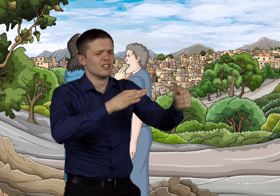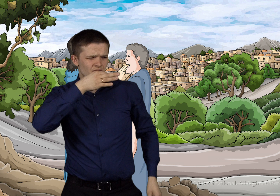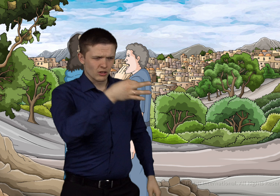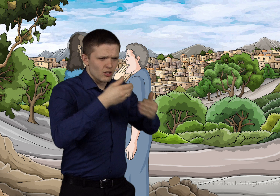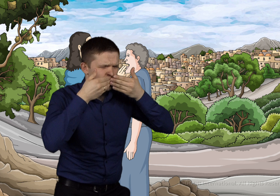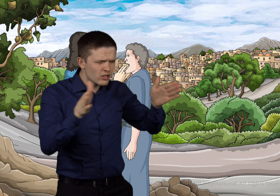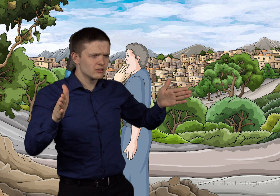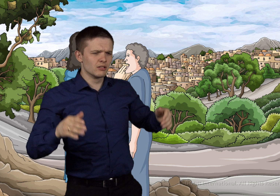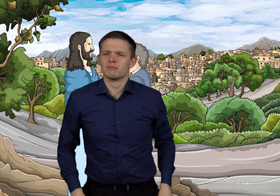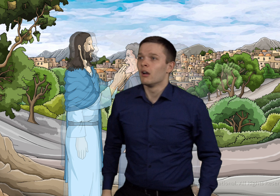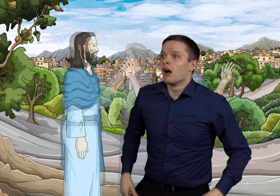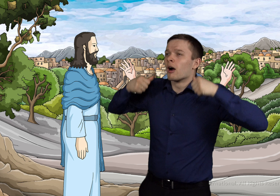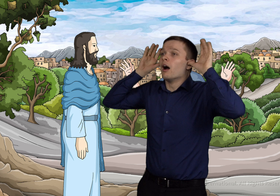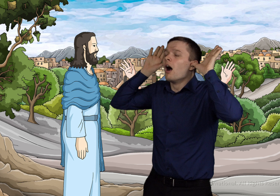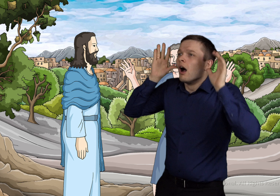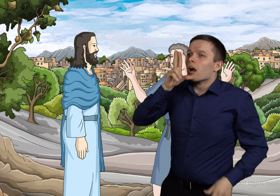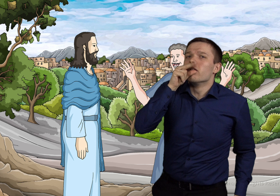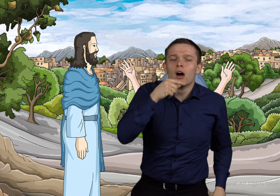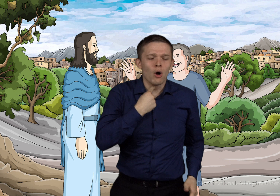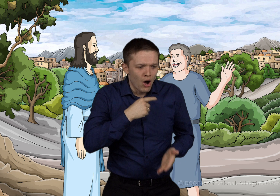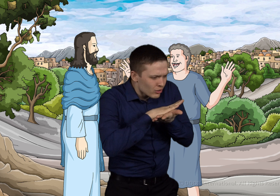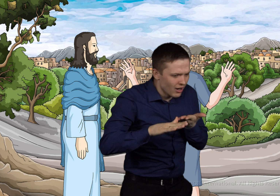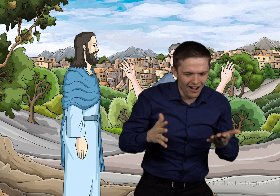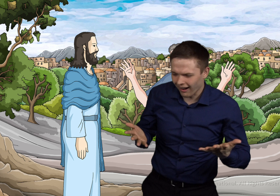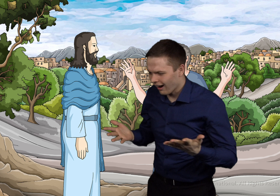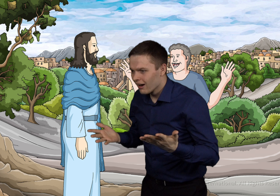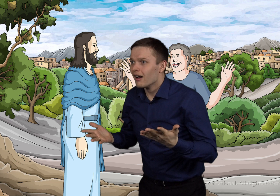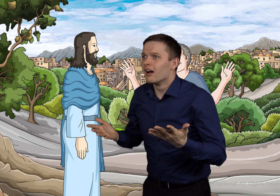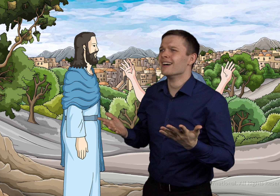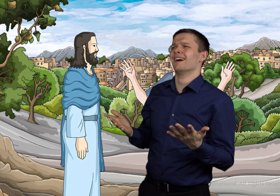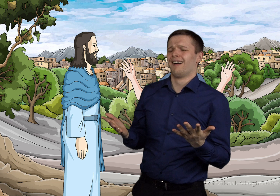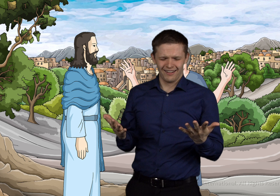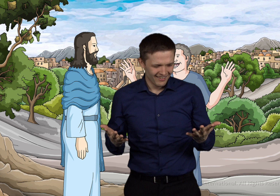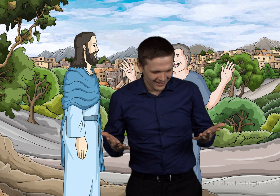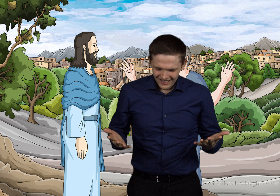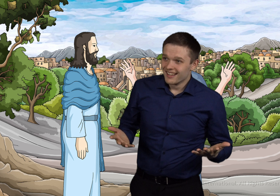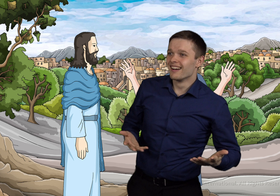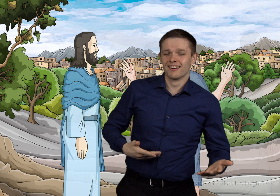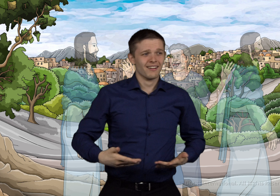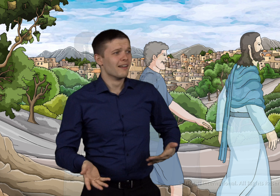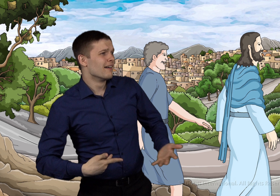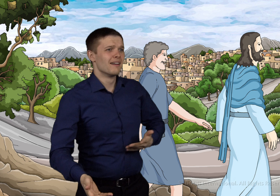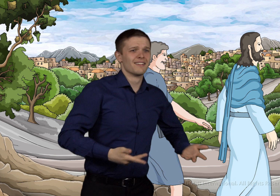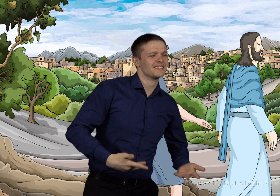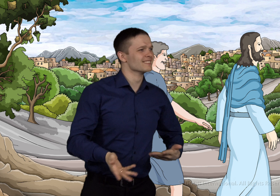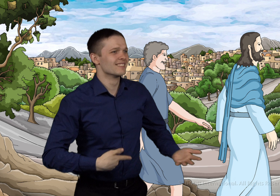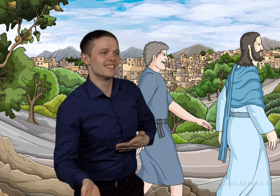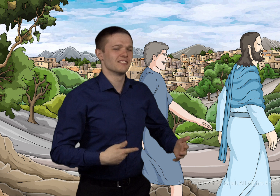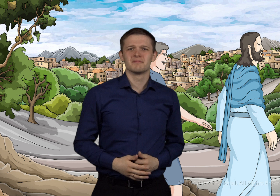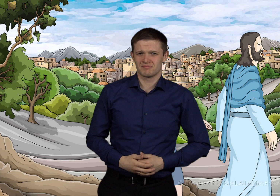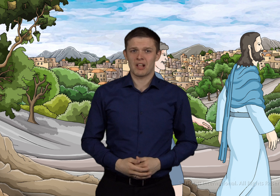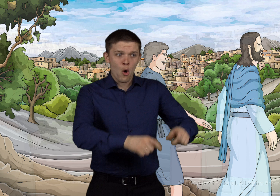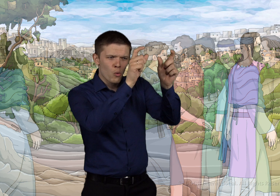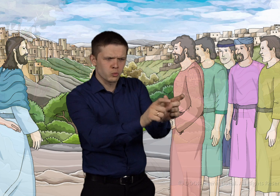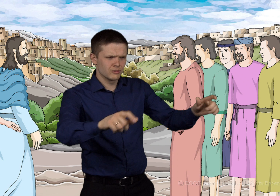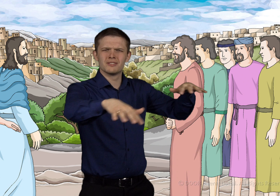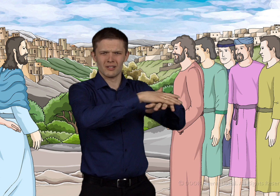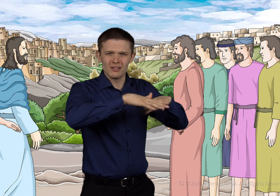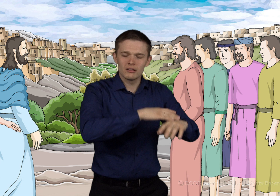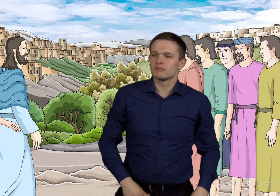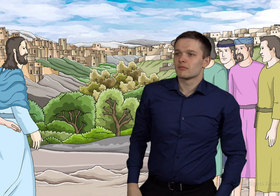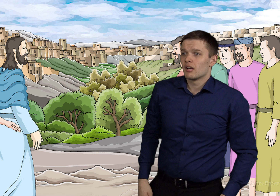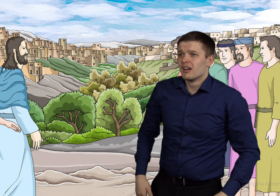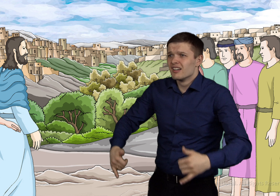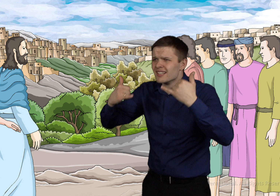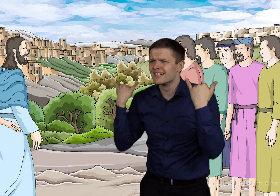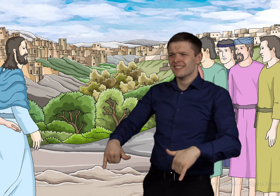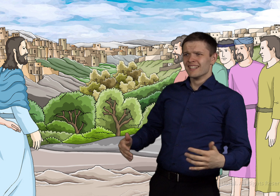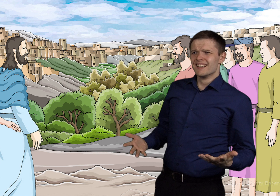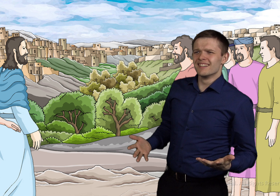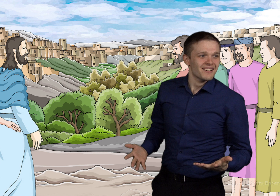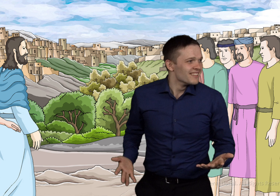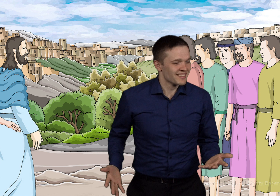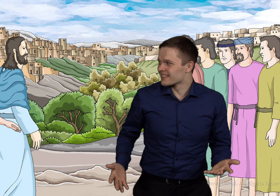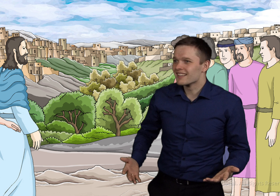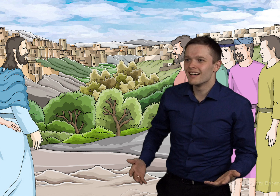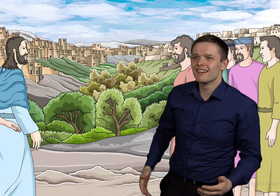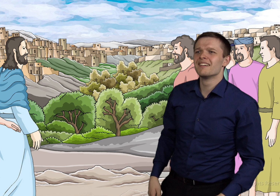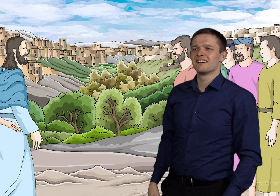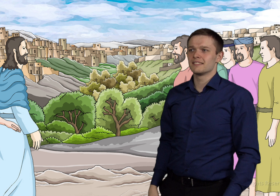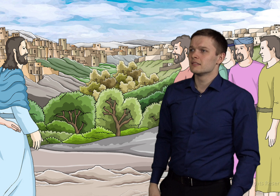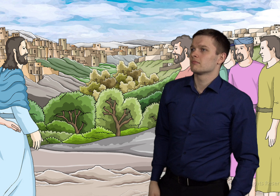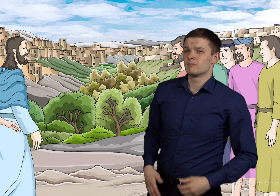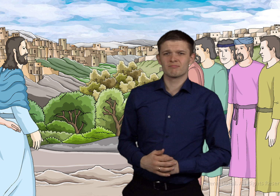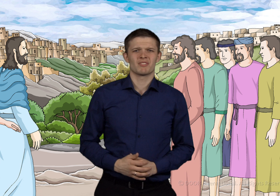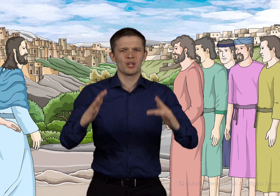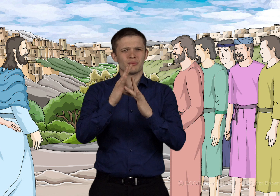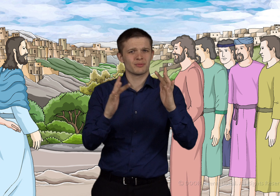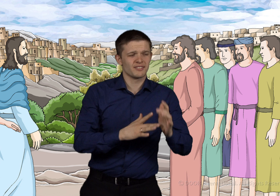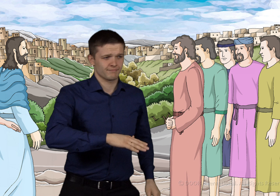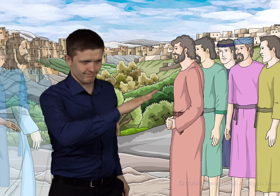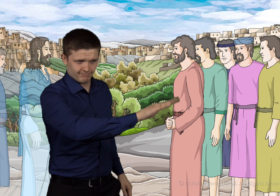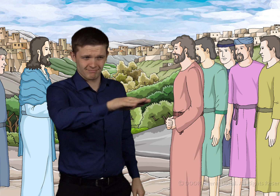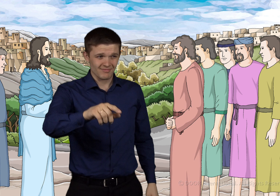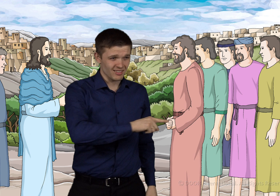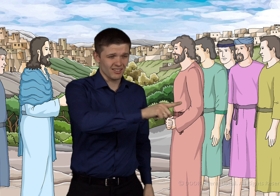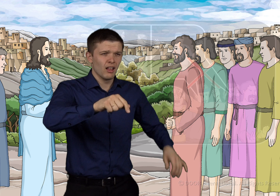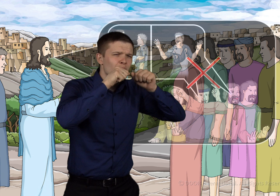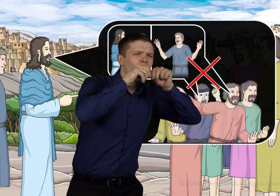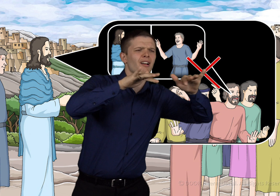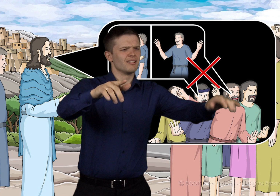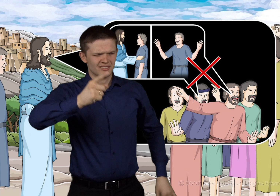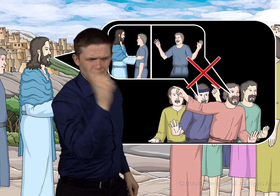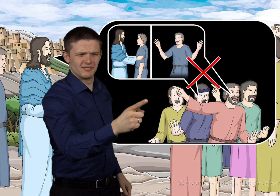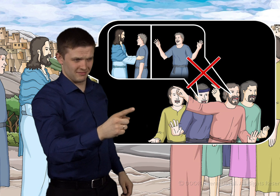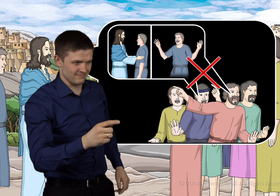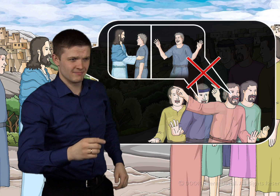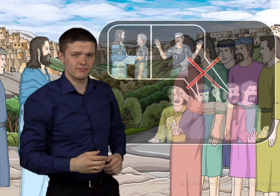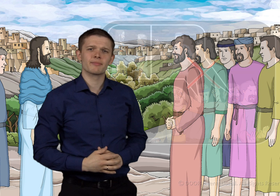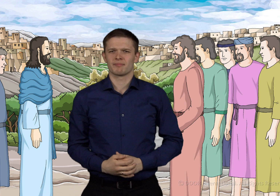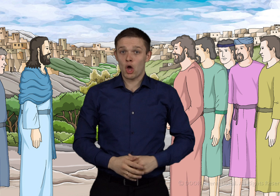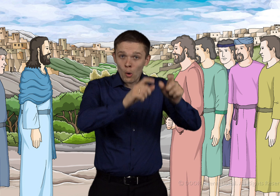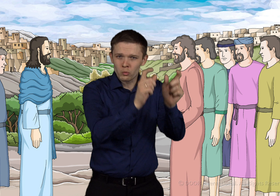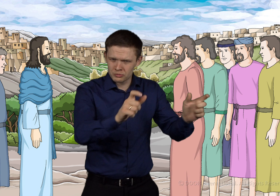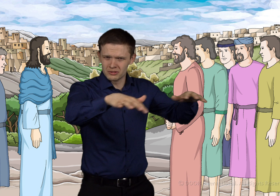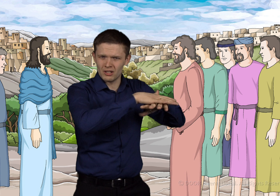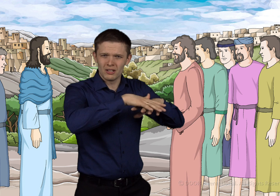Immediately the man’s ears were opened and his tongue was released, and he began to speak plainly.